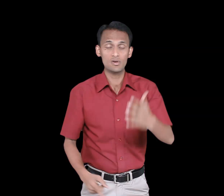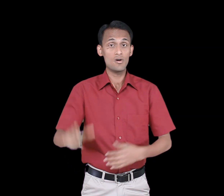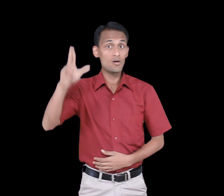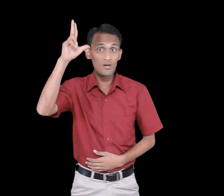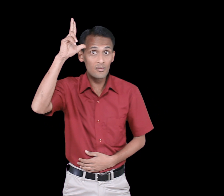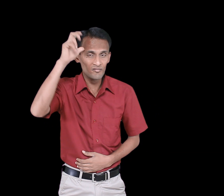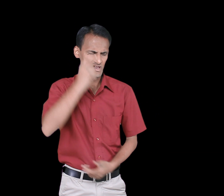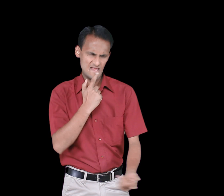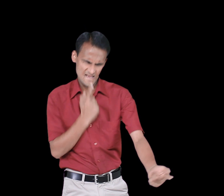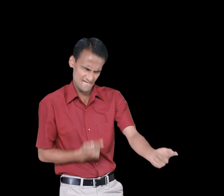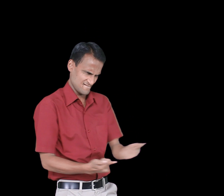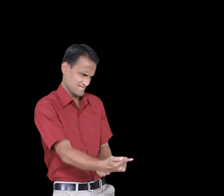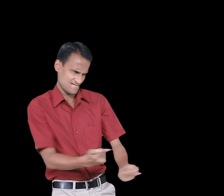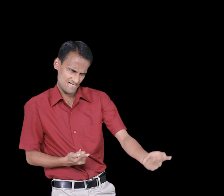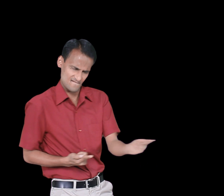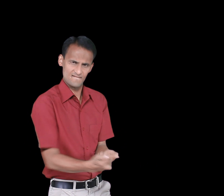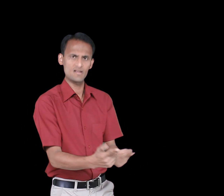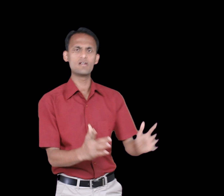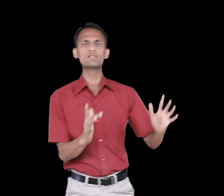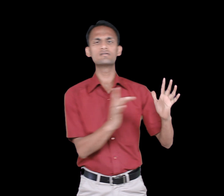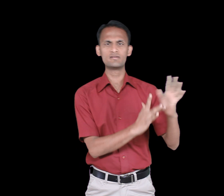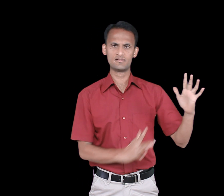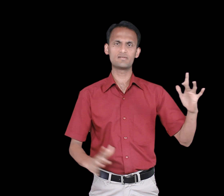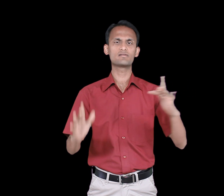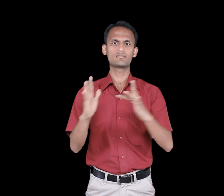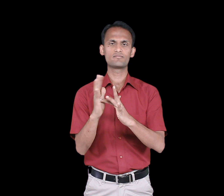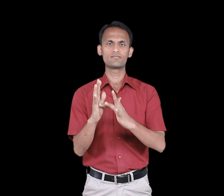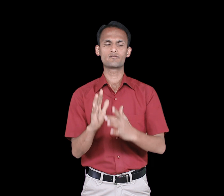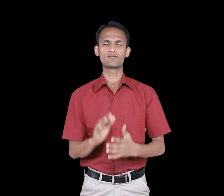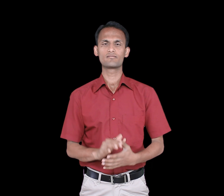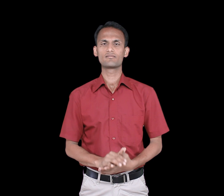The devil tempts Jesus